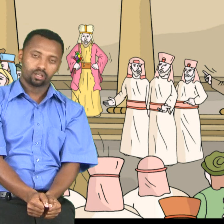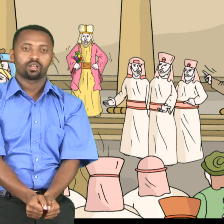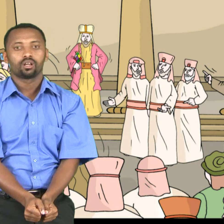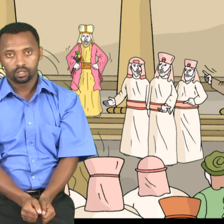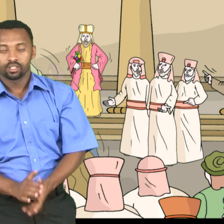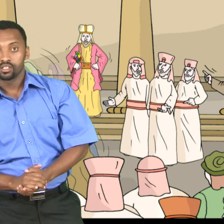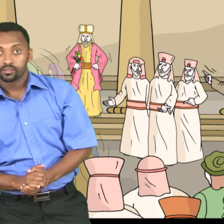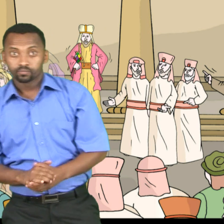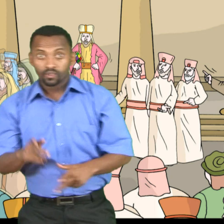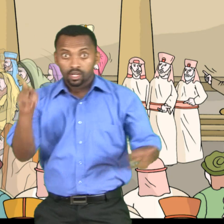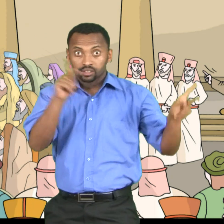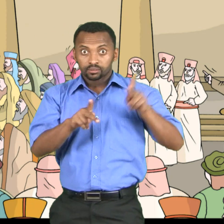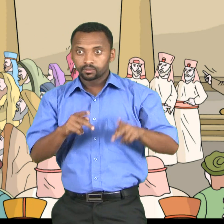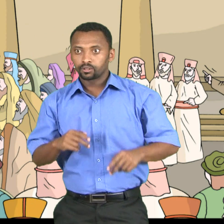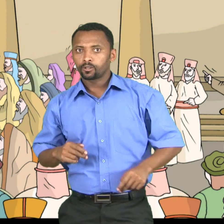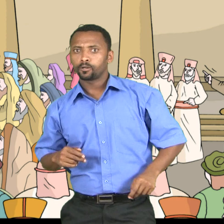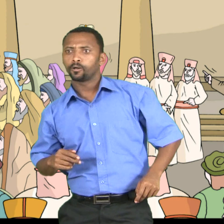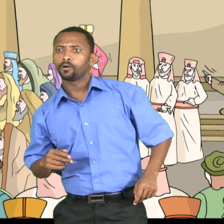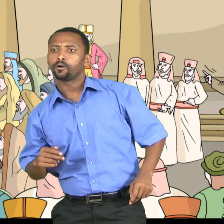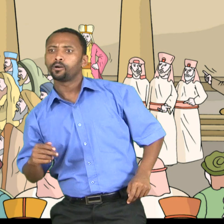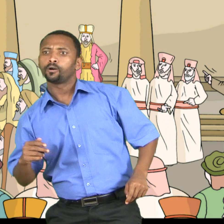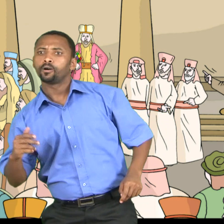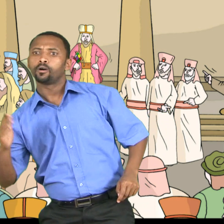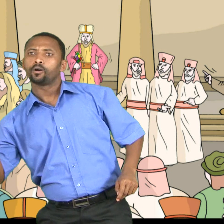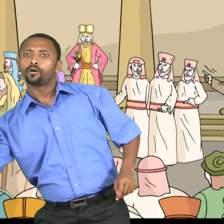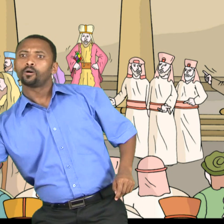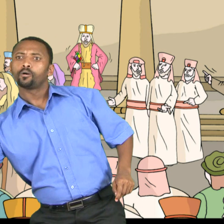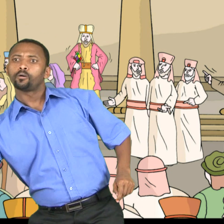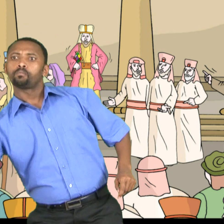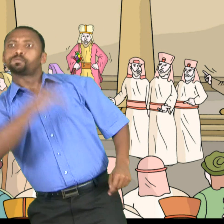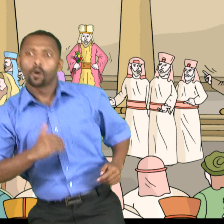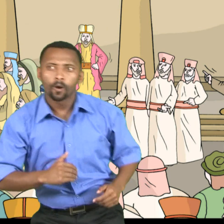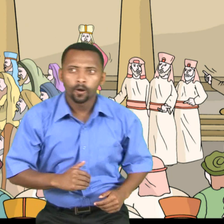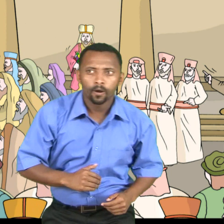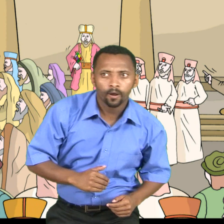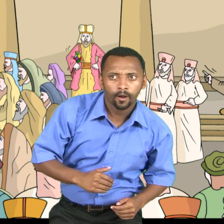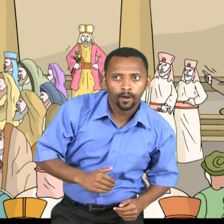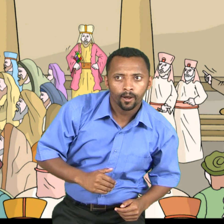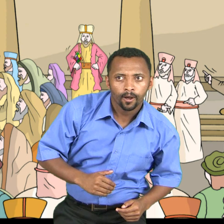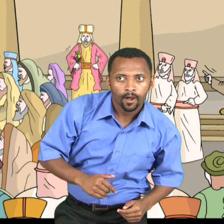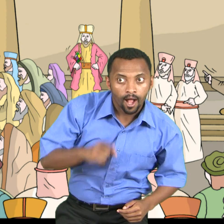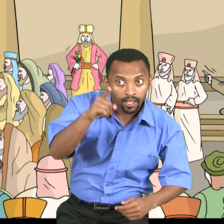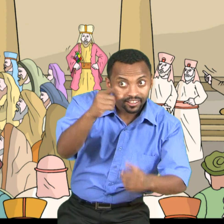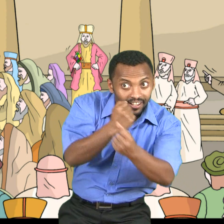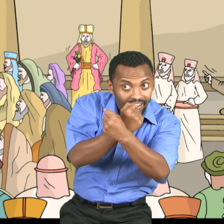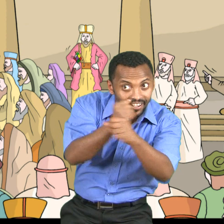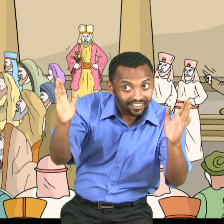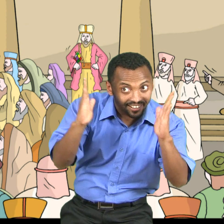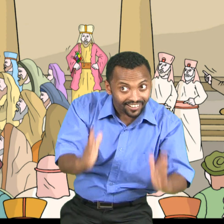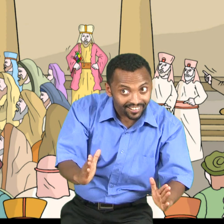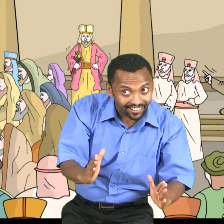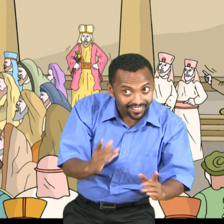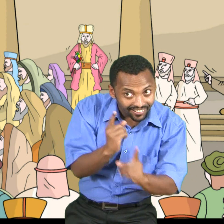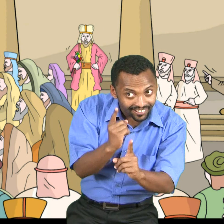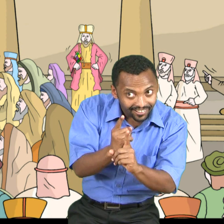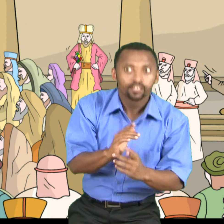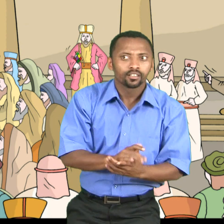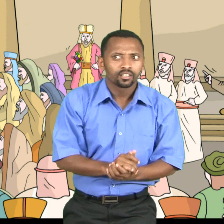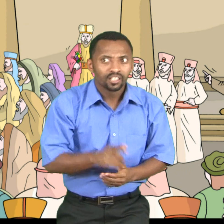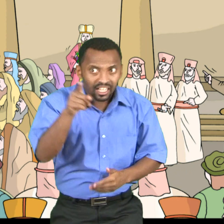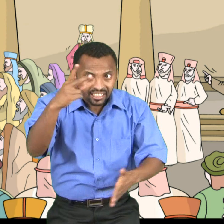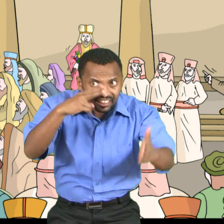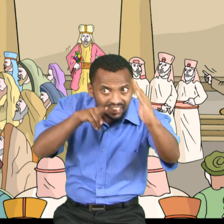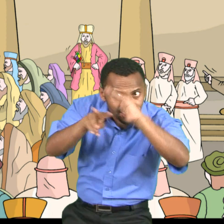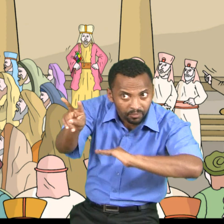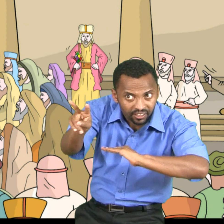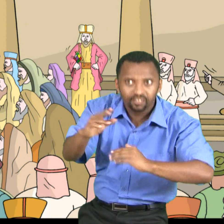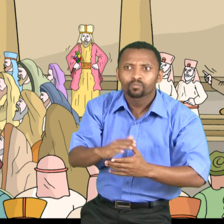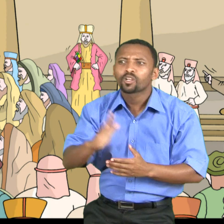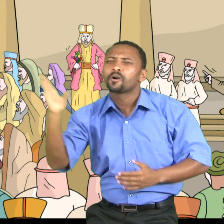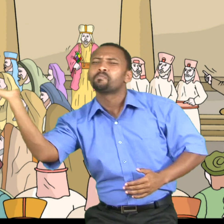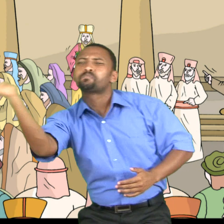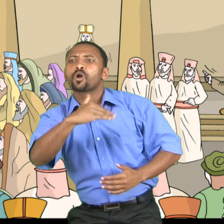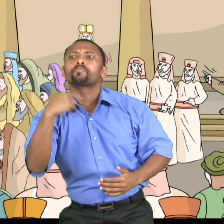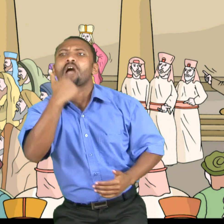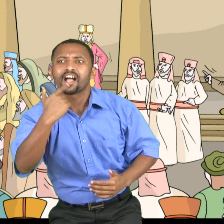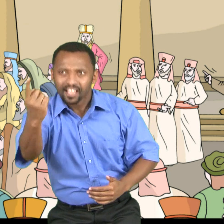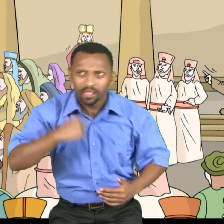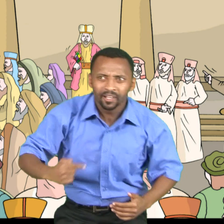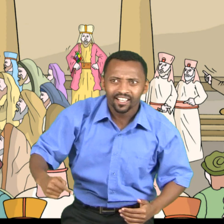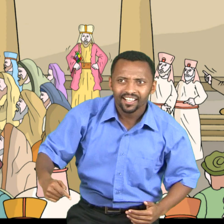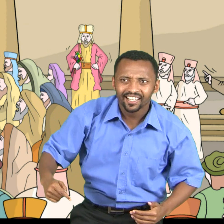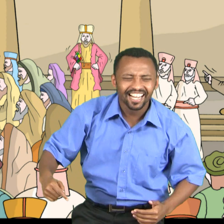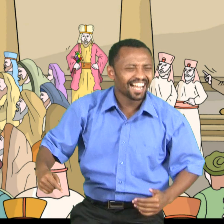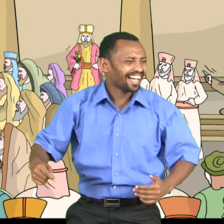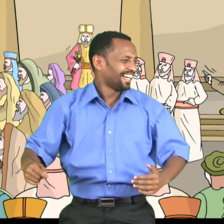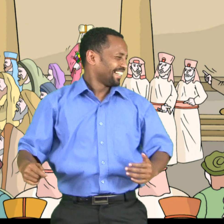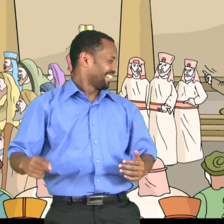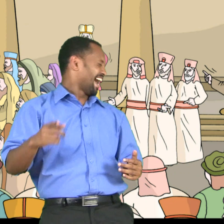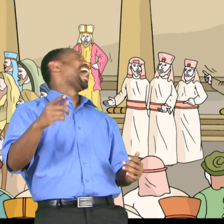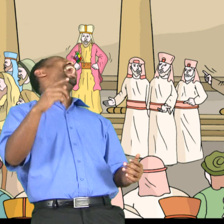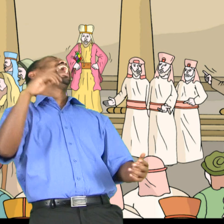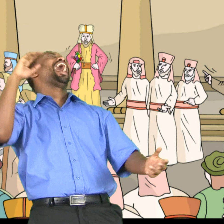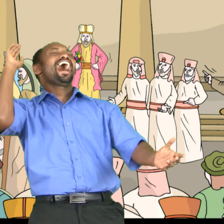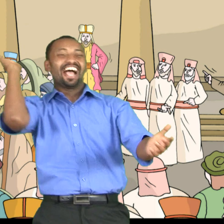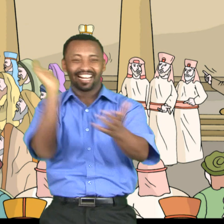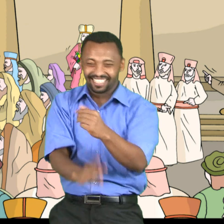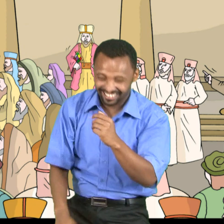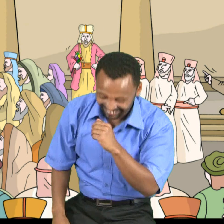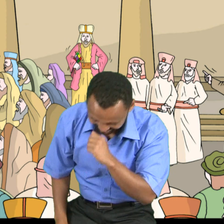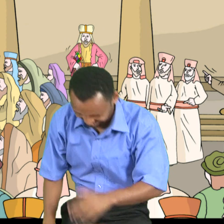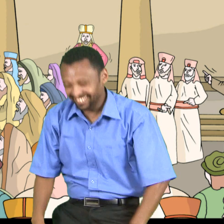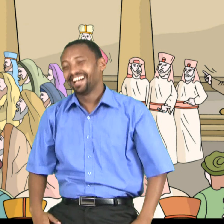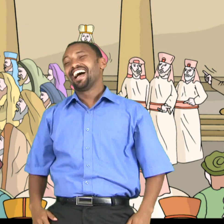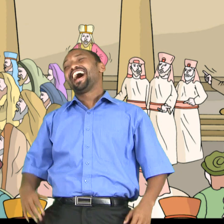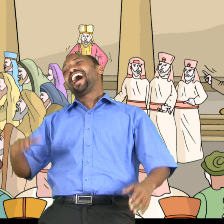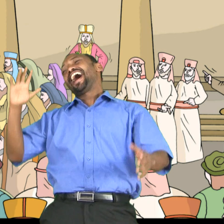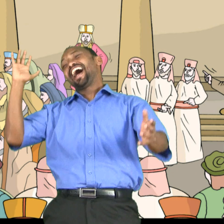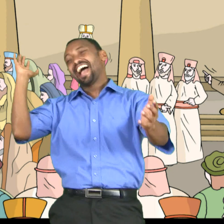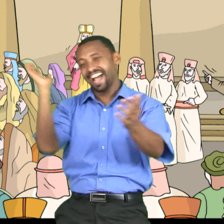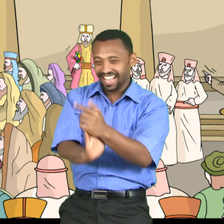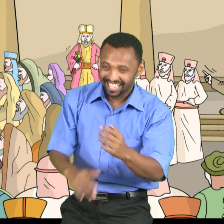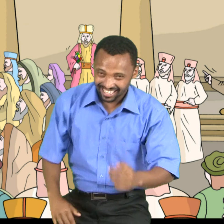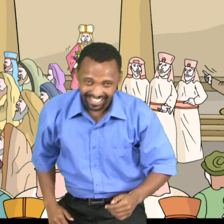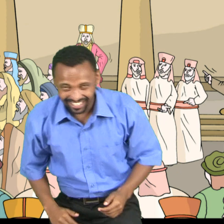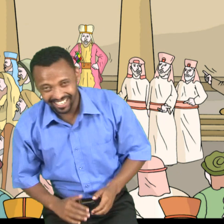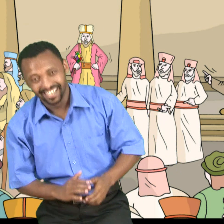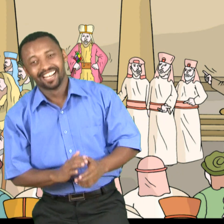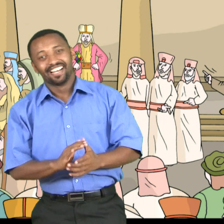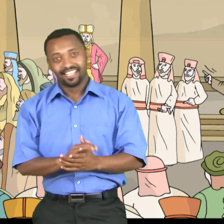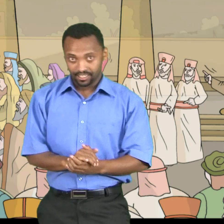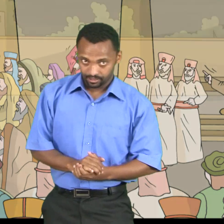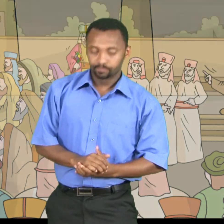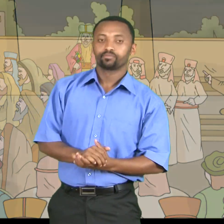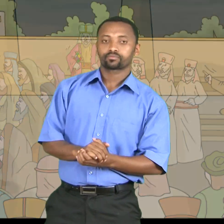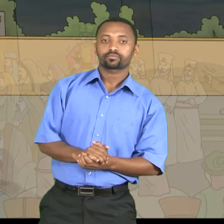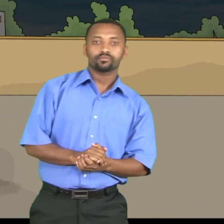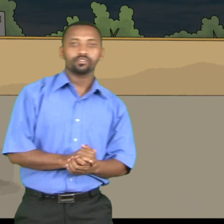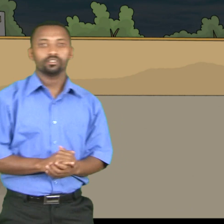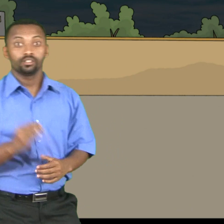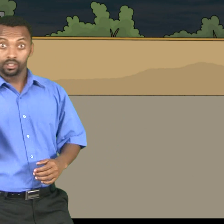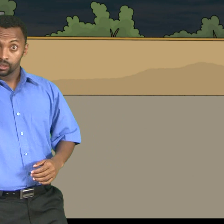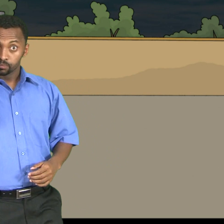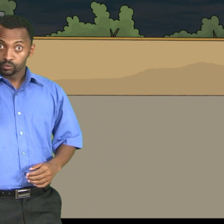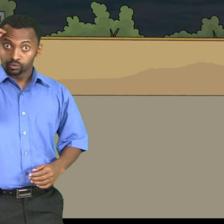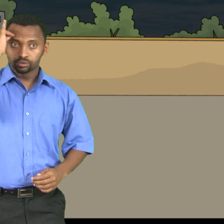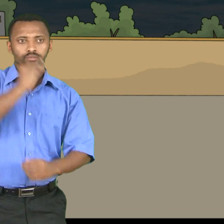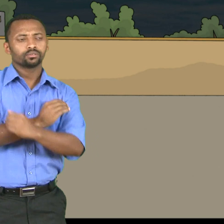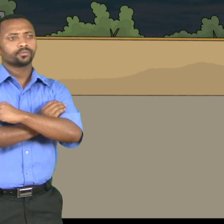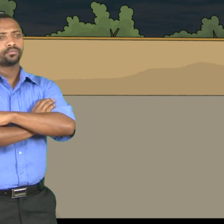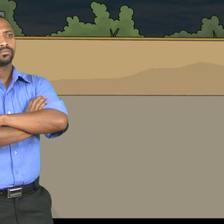Others slapped Him and said, “Prophesy to us, Christ! Who hit You?”